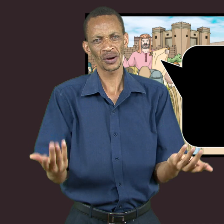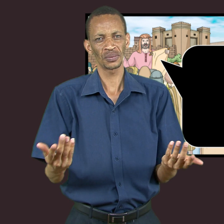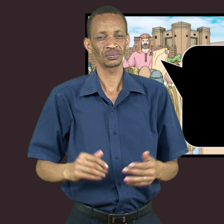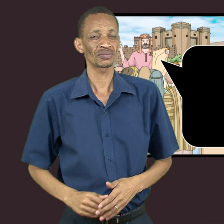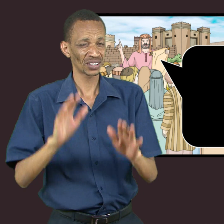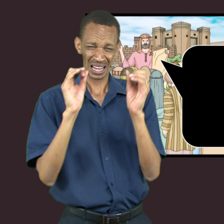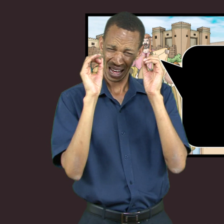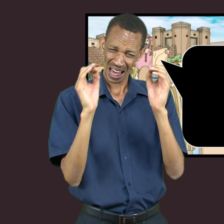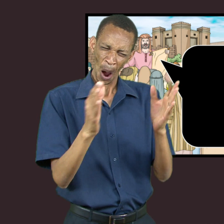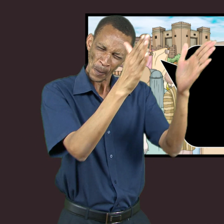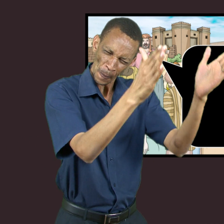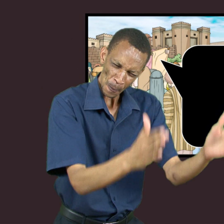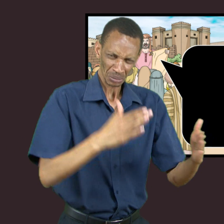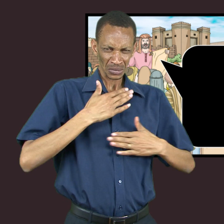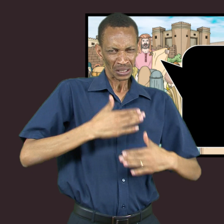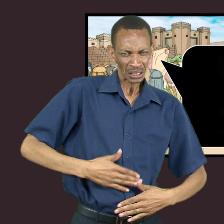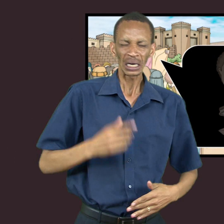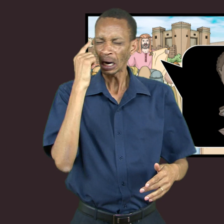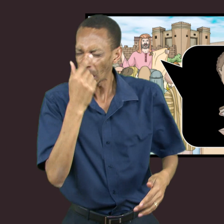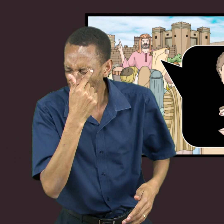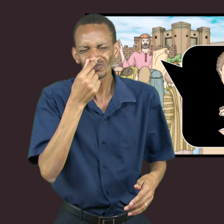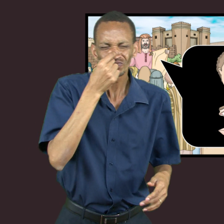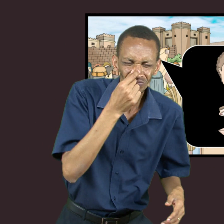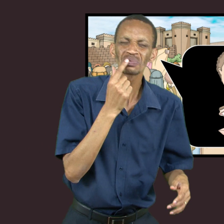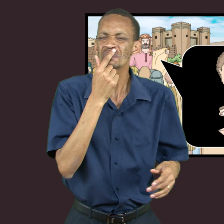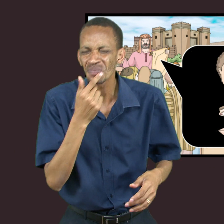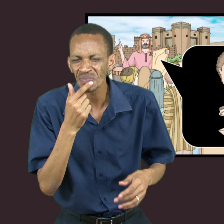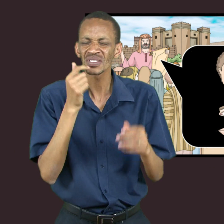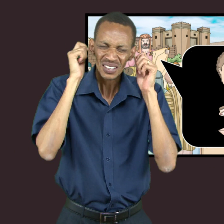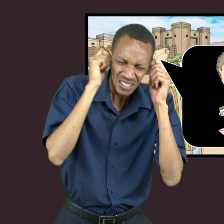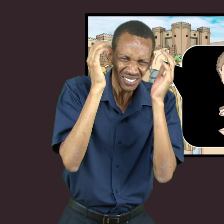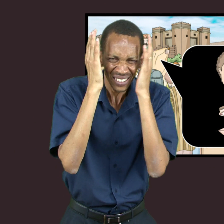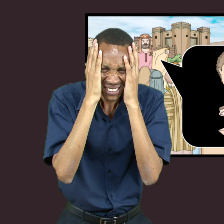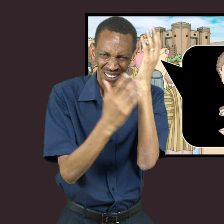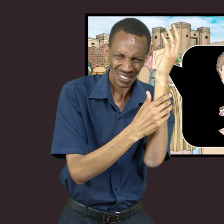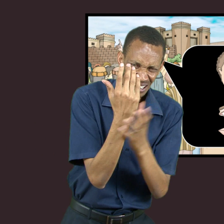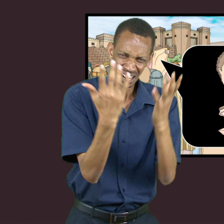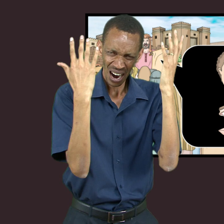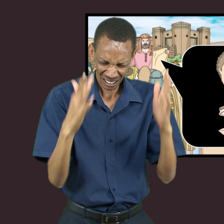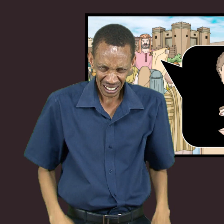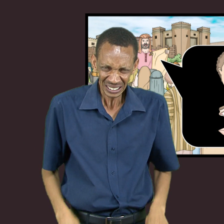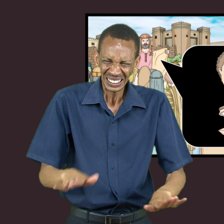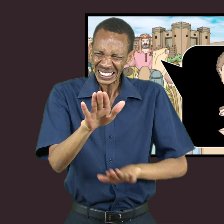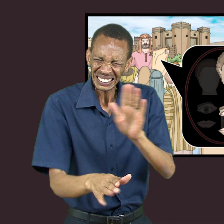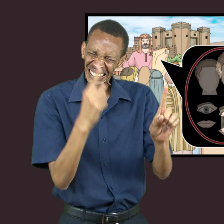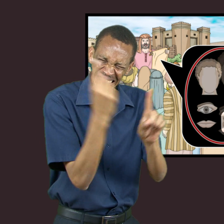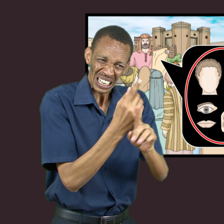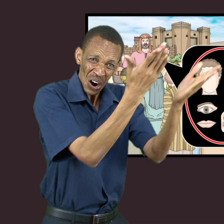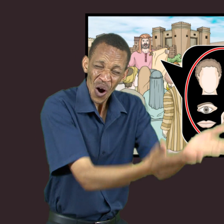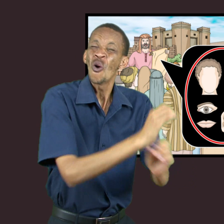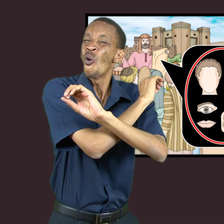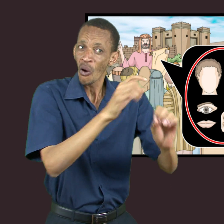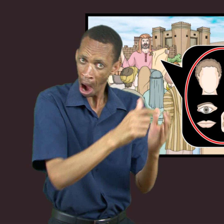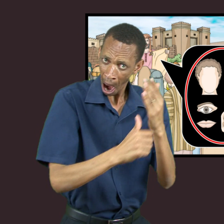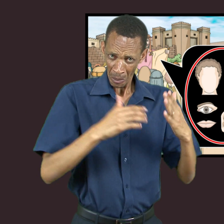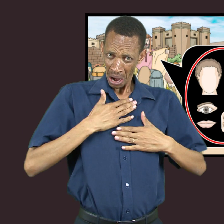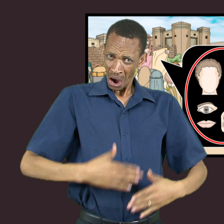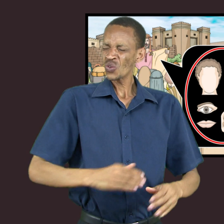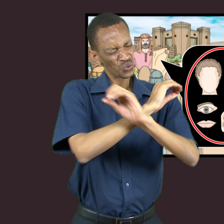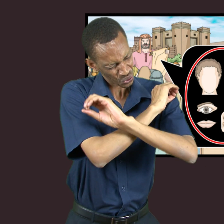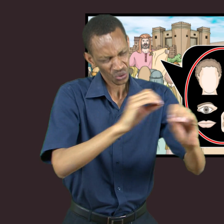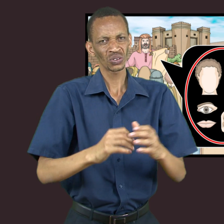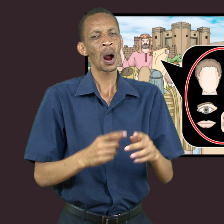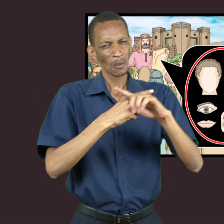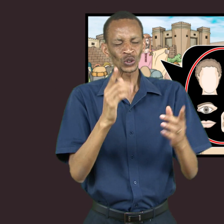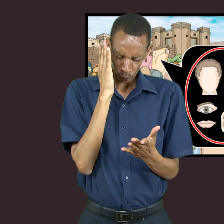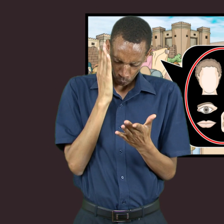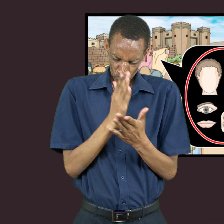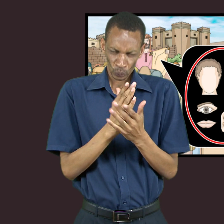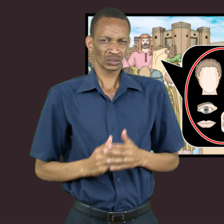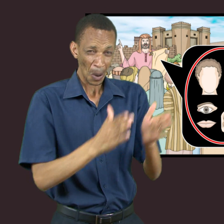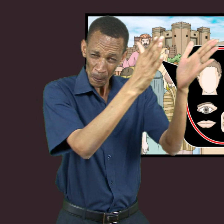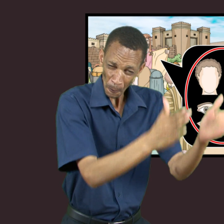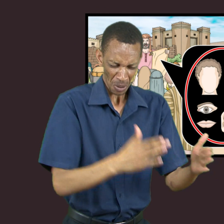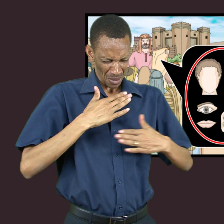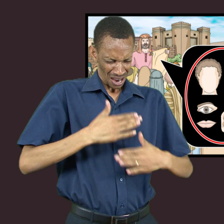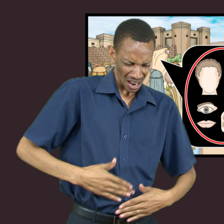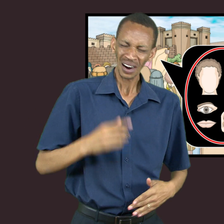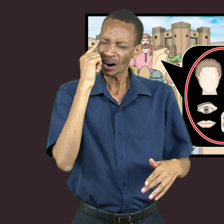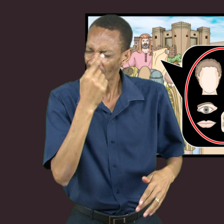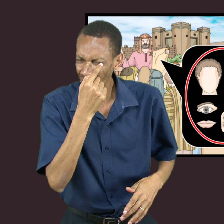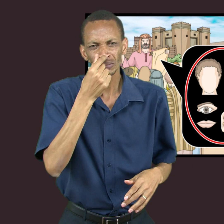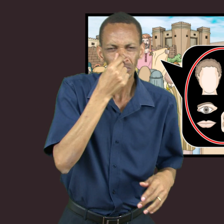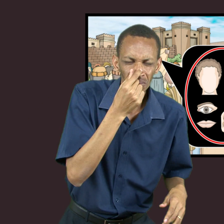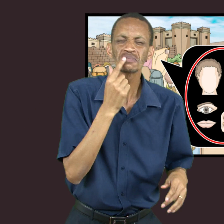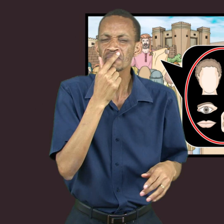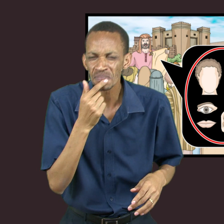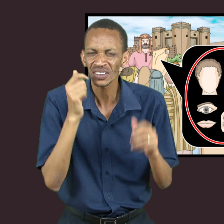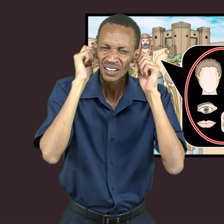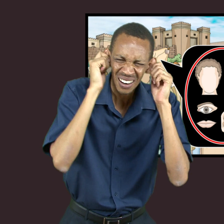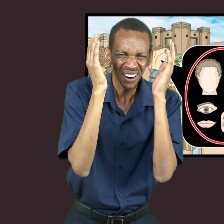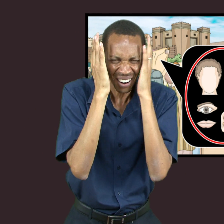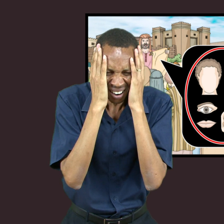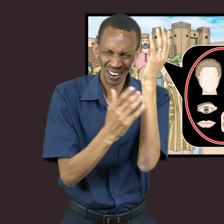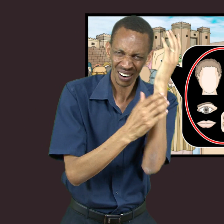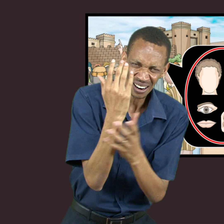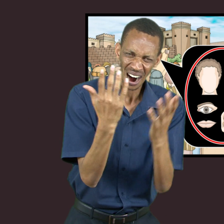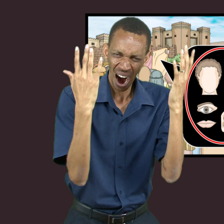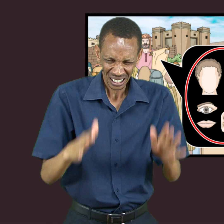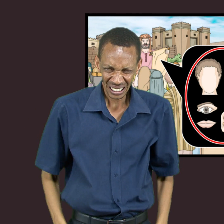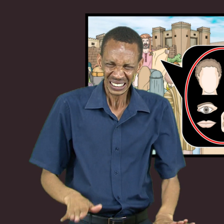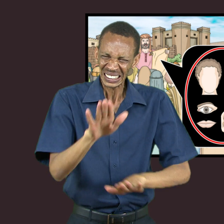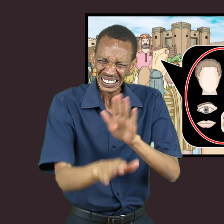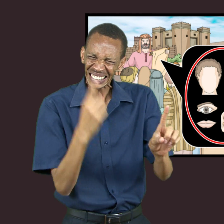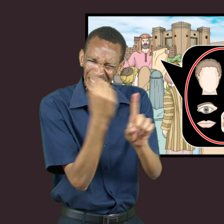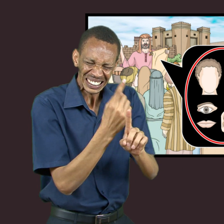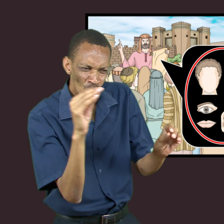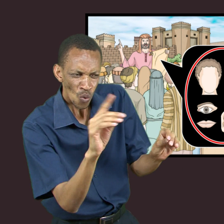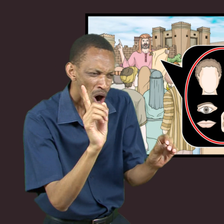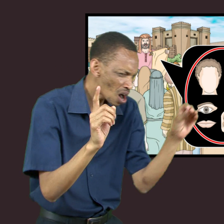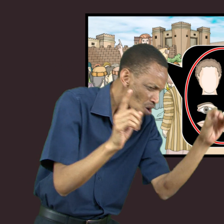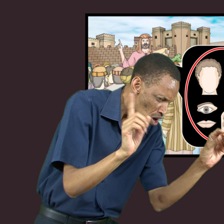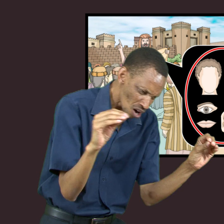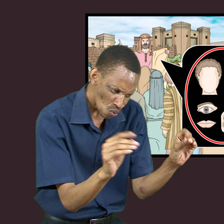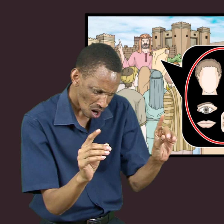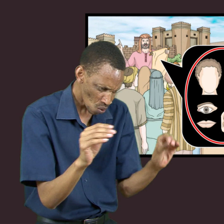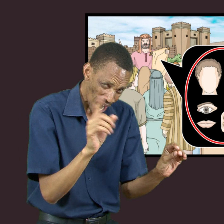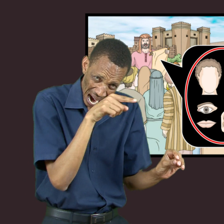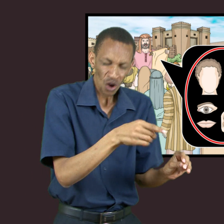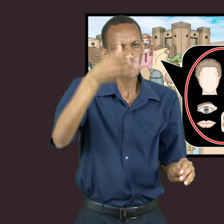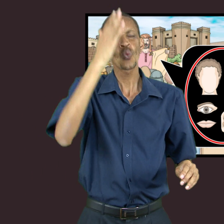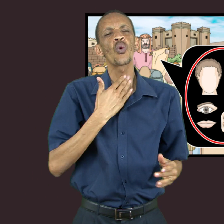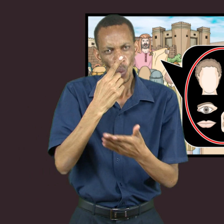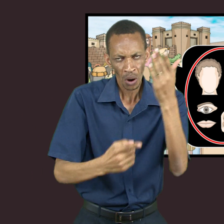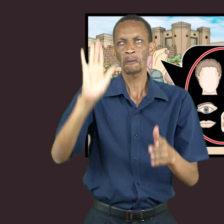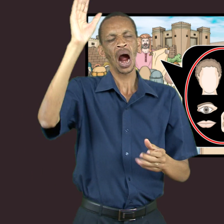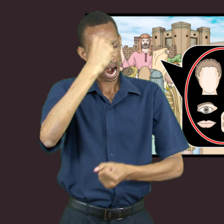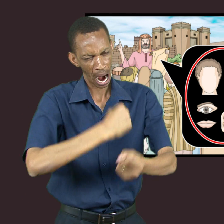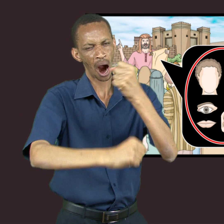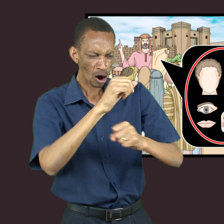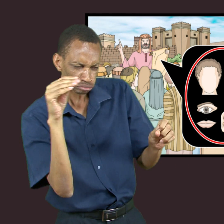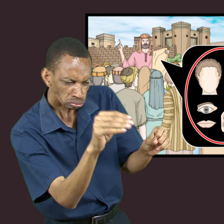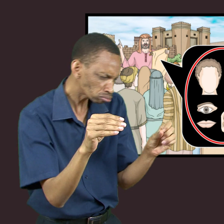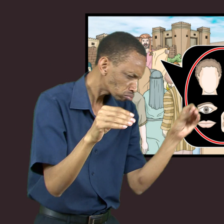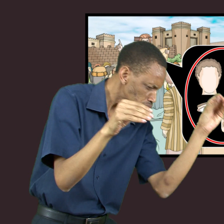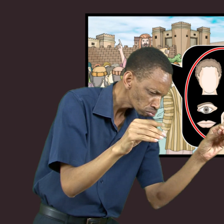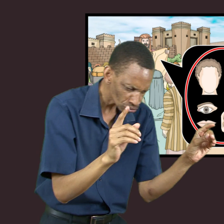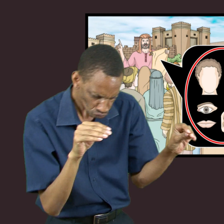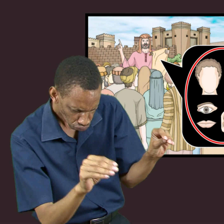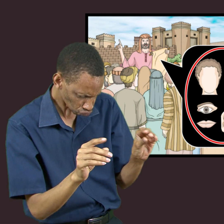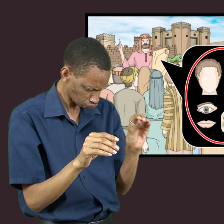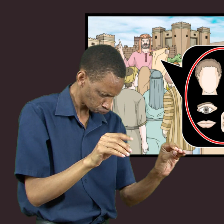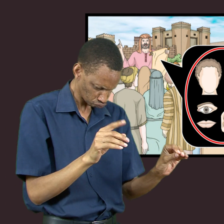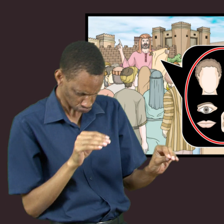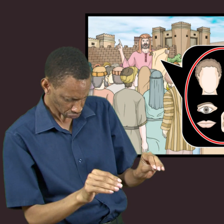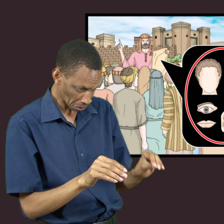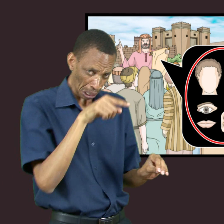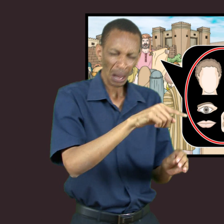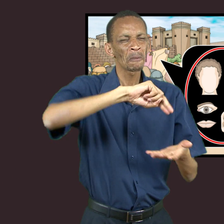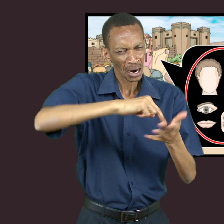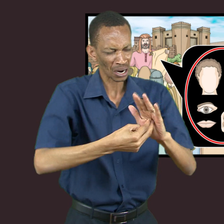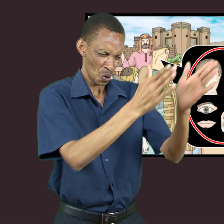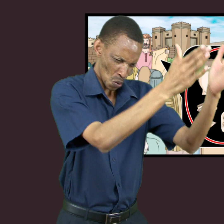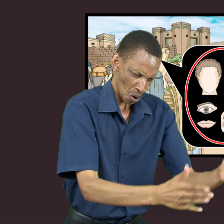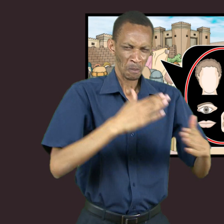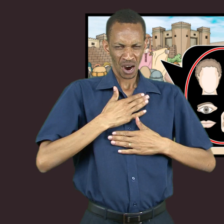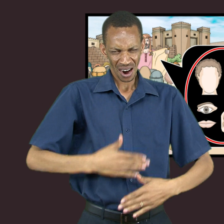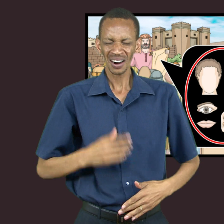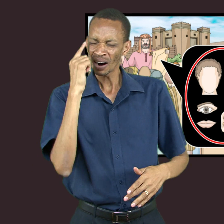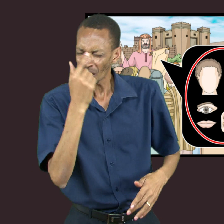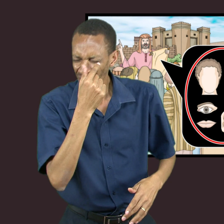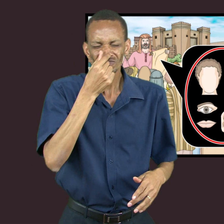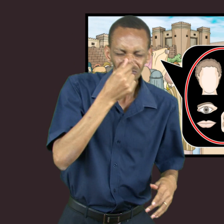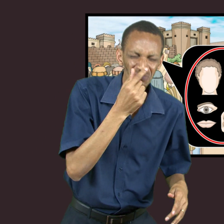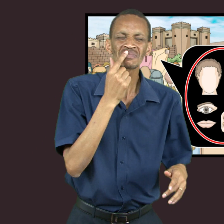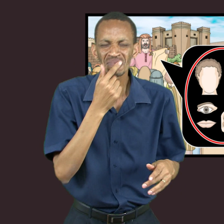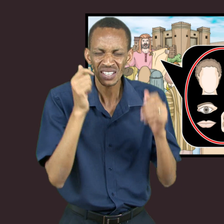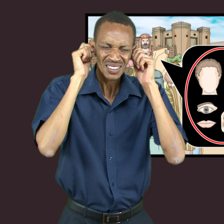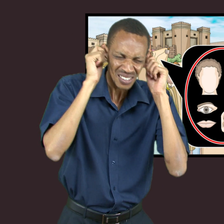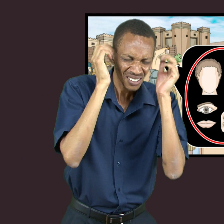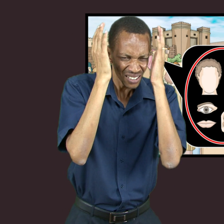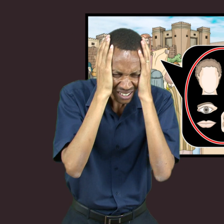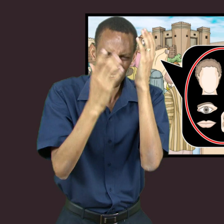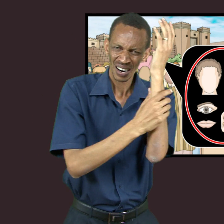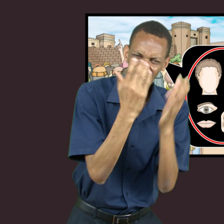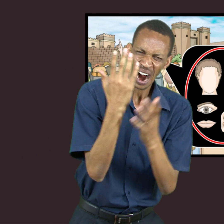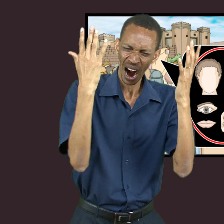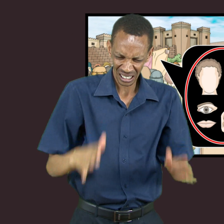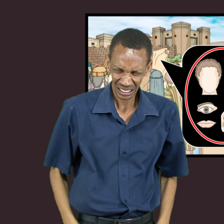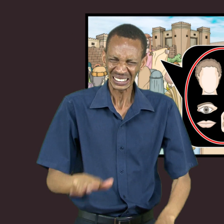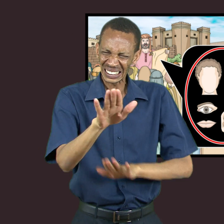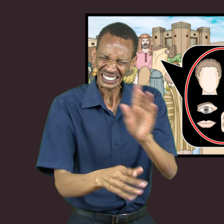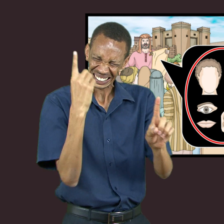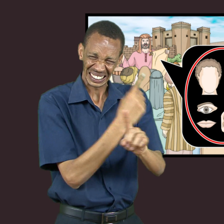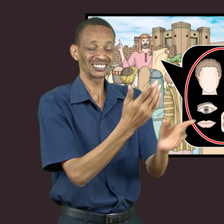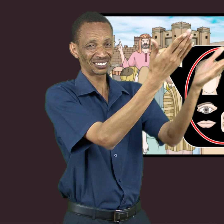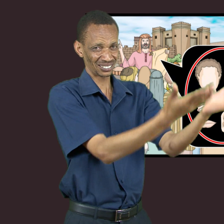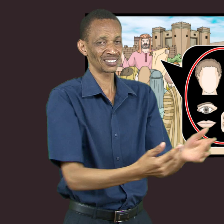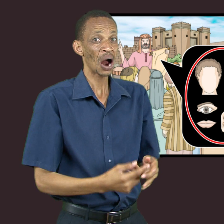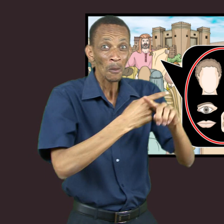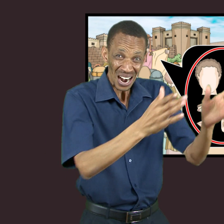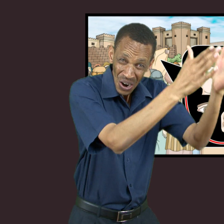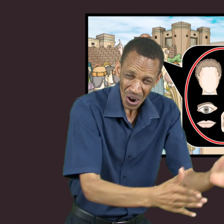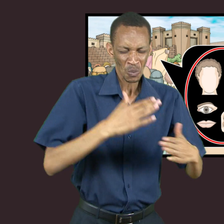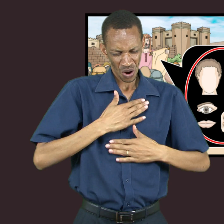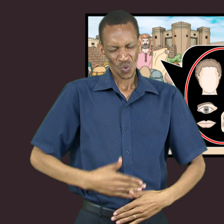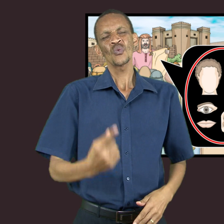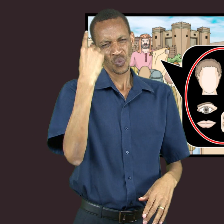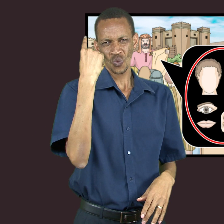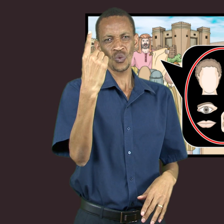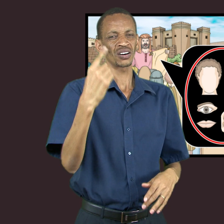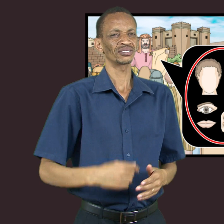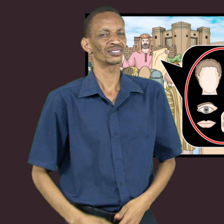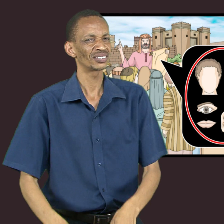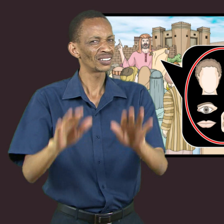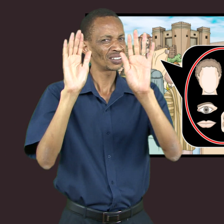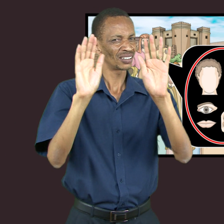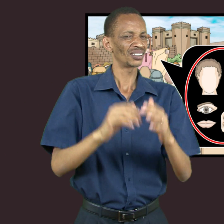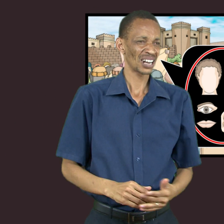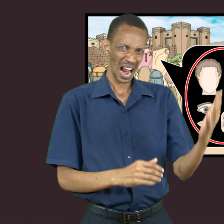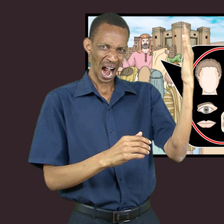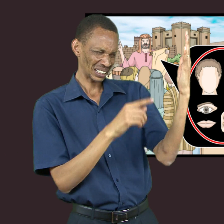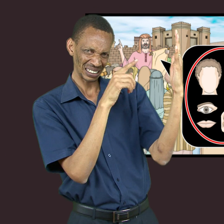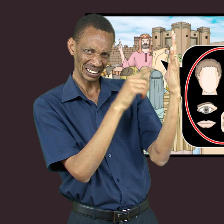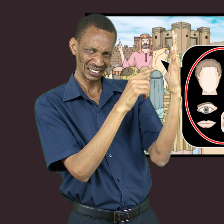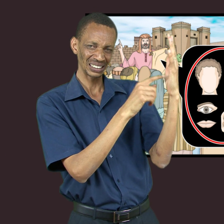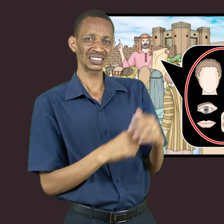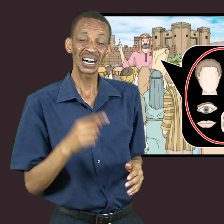But in fact, God has arranged the members of the body, every one of them, according to His design. If they were all one part, where would the body be?